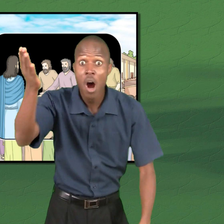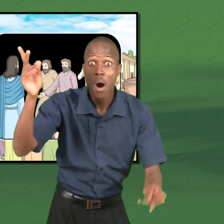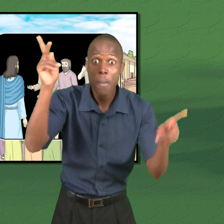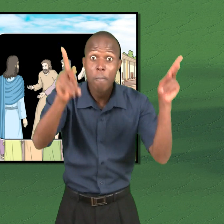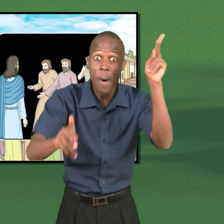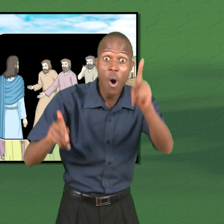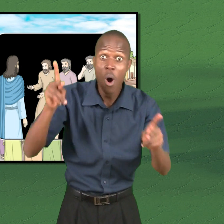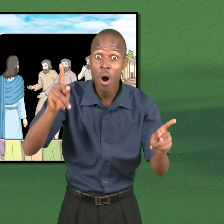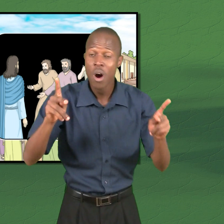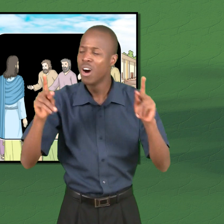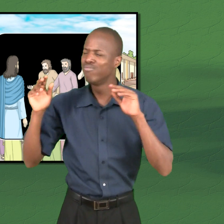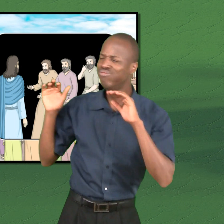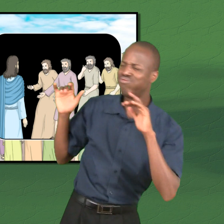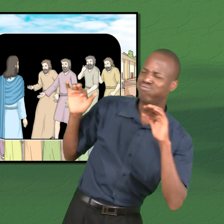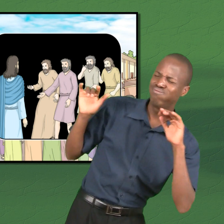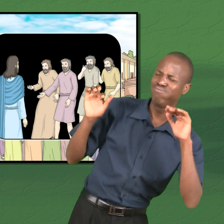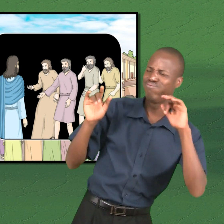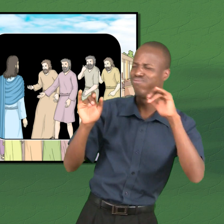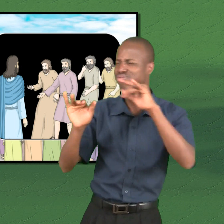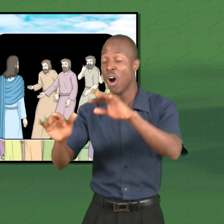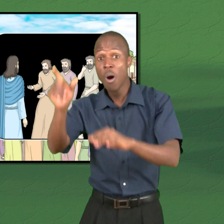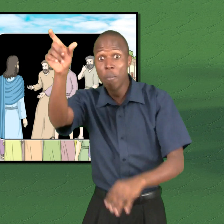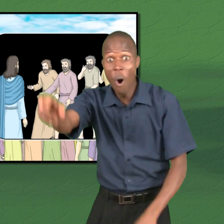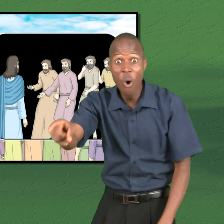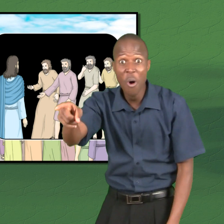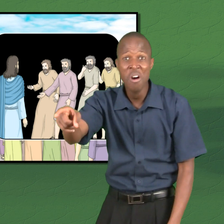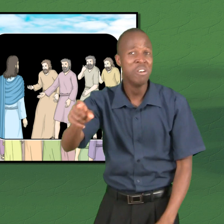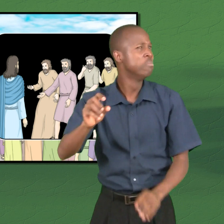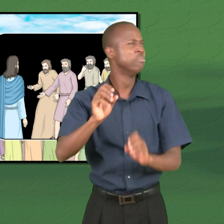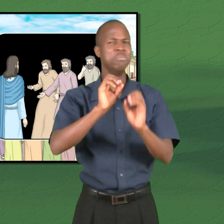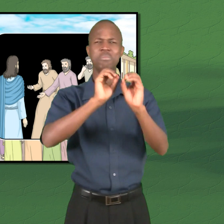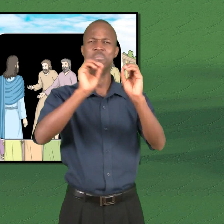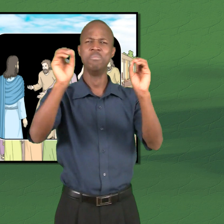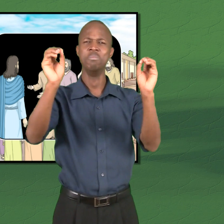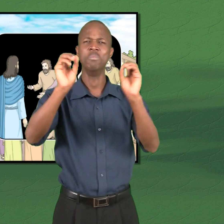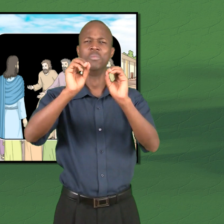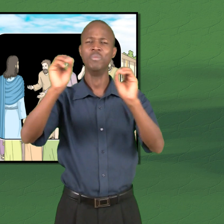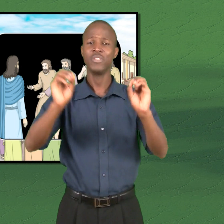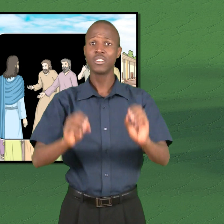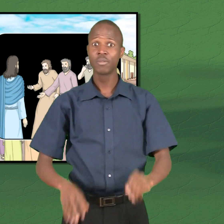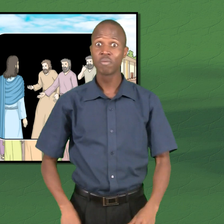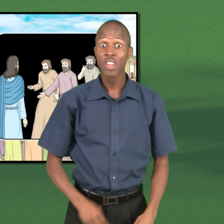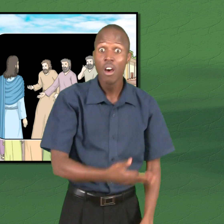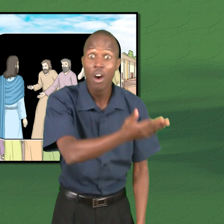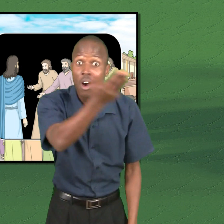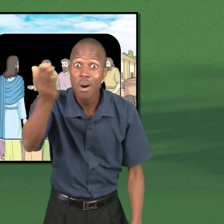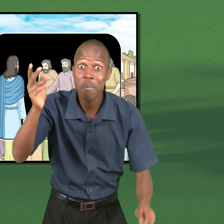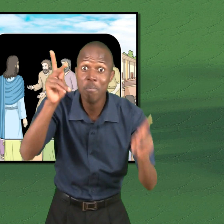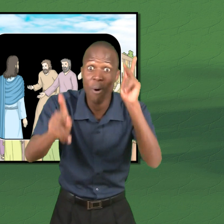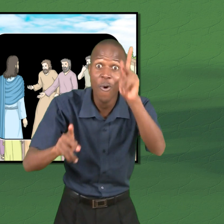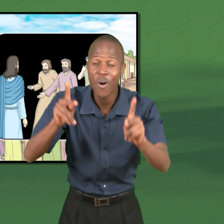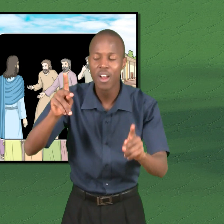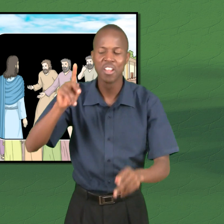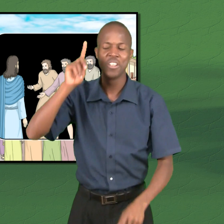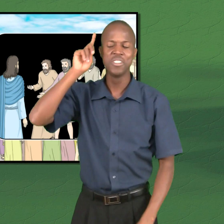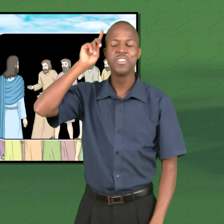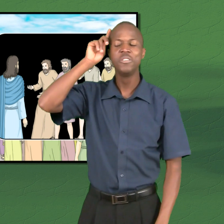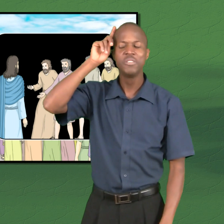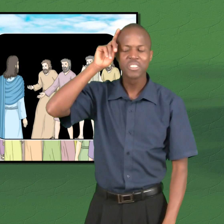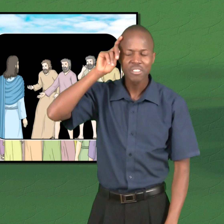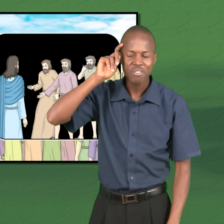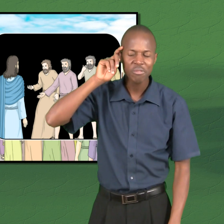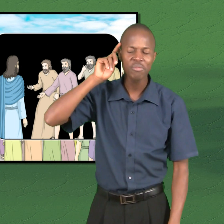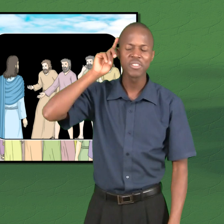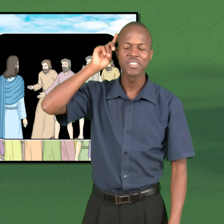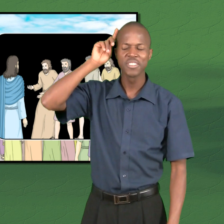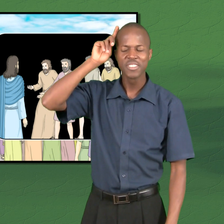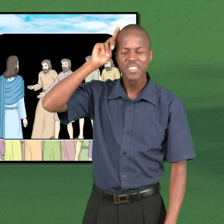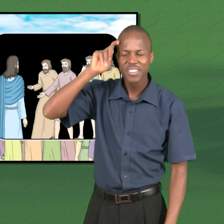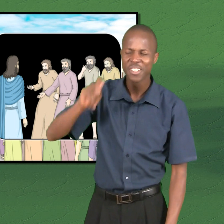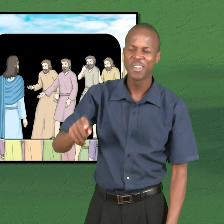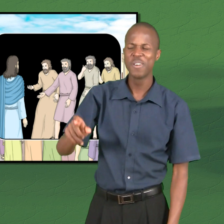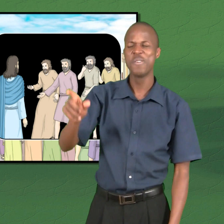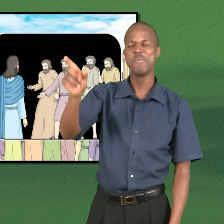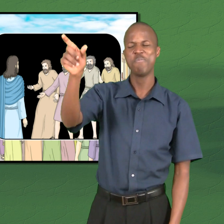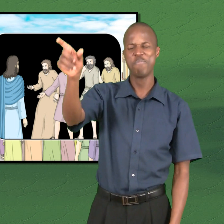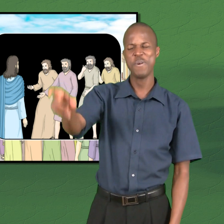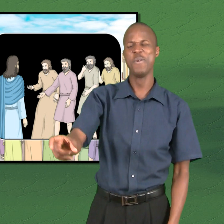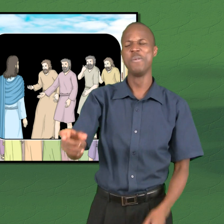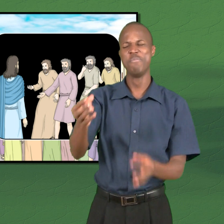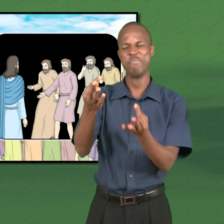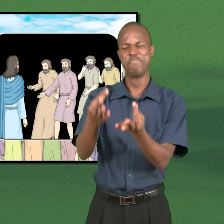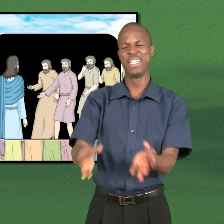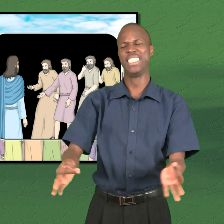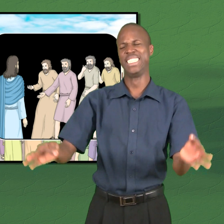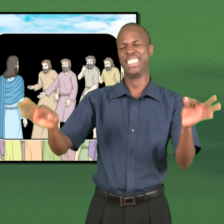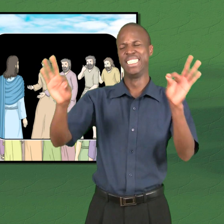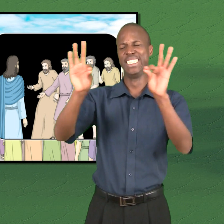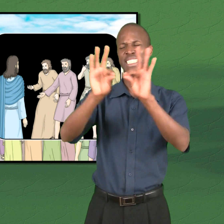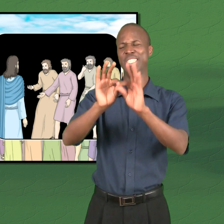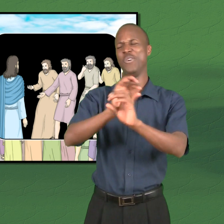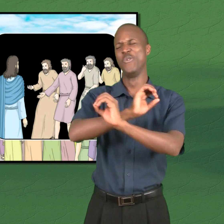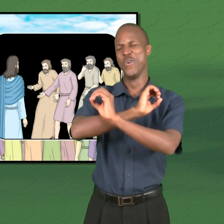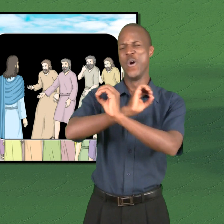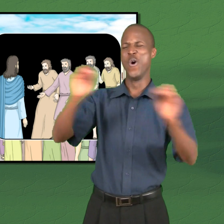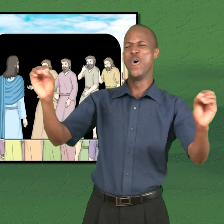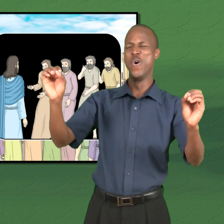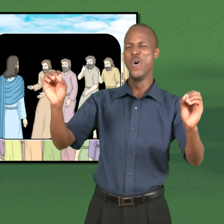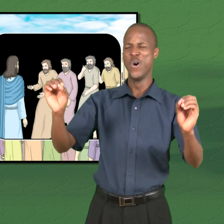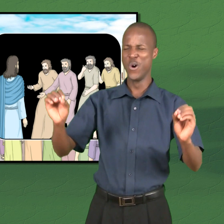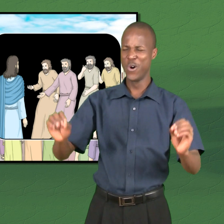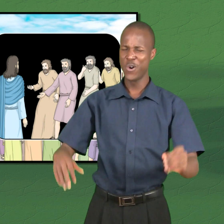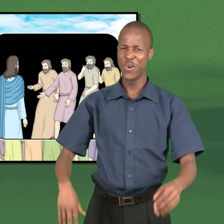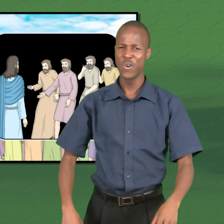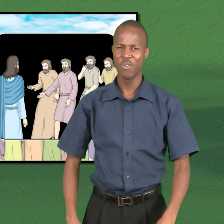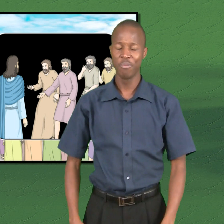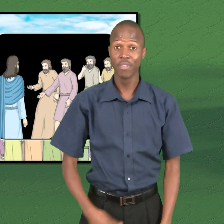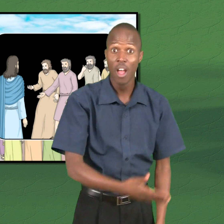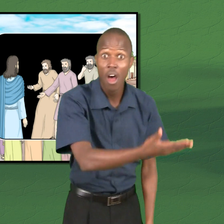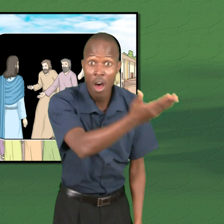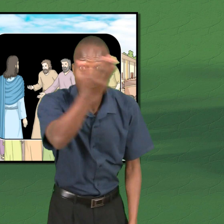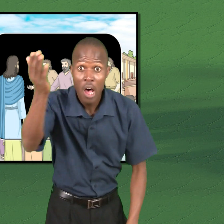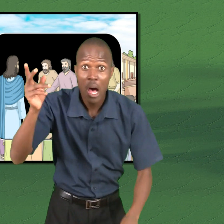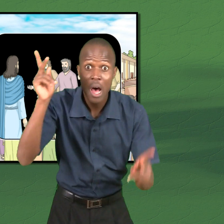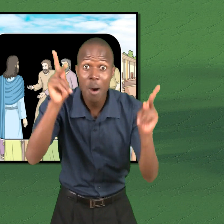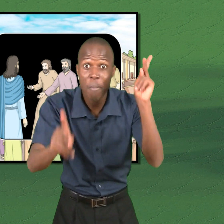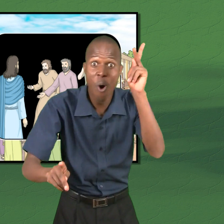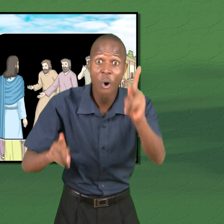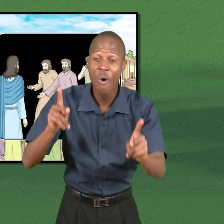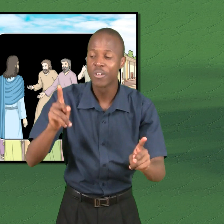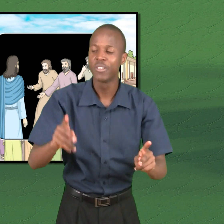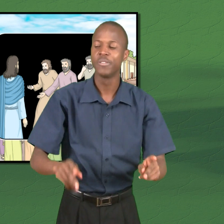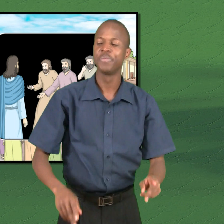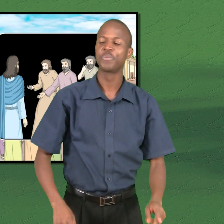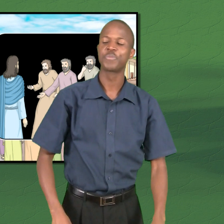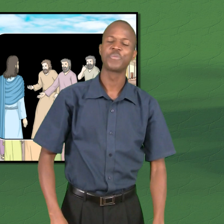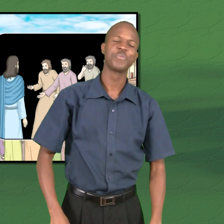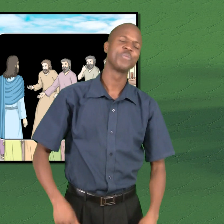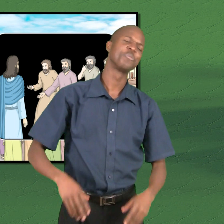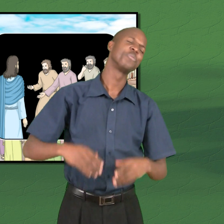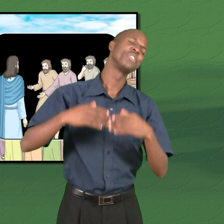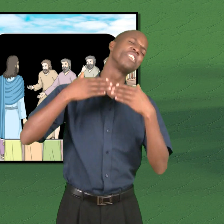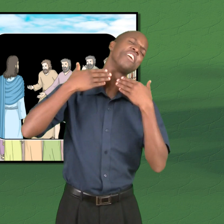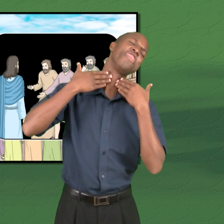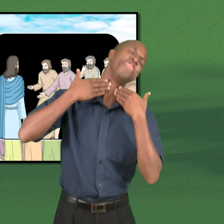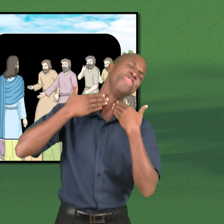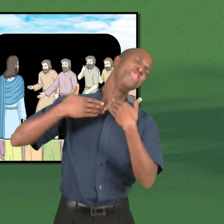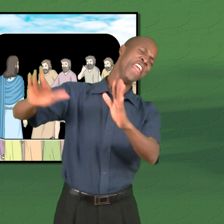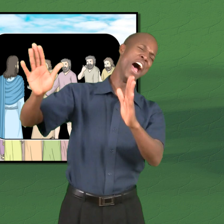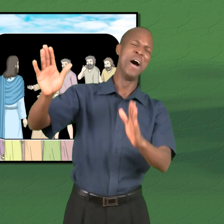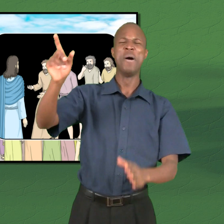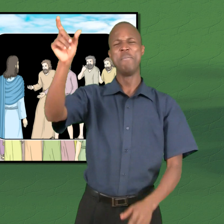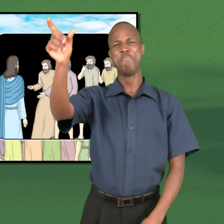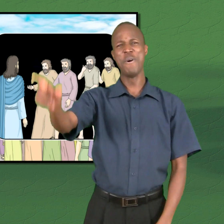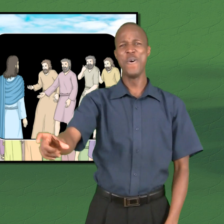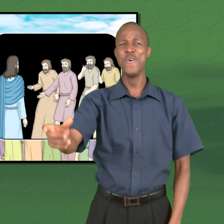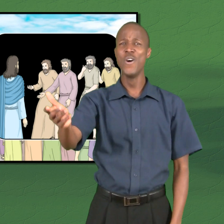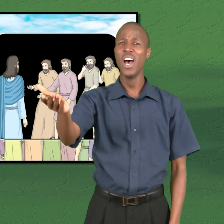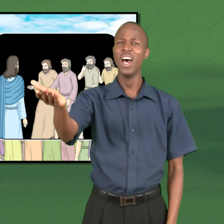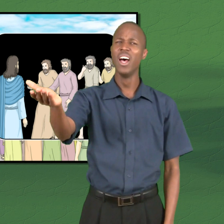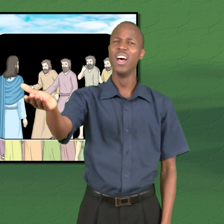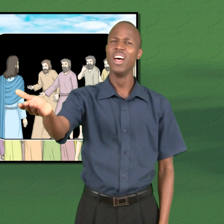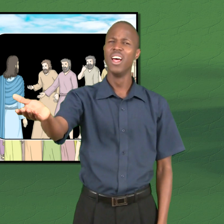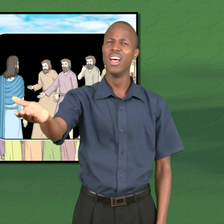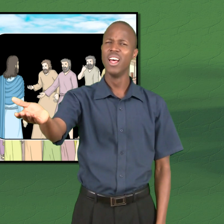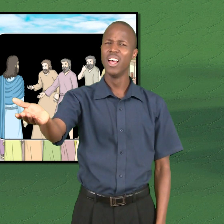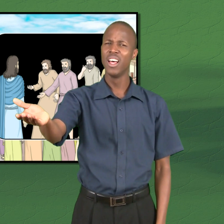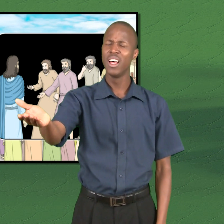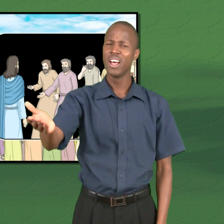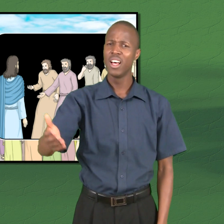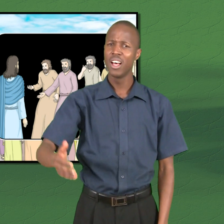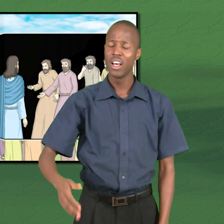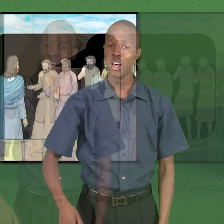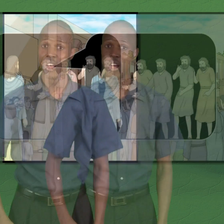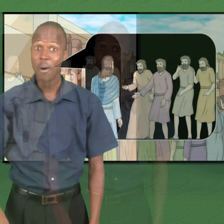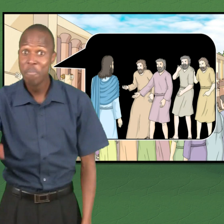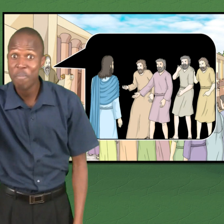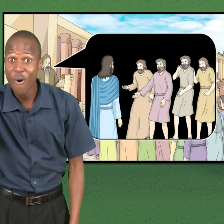Surely He took on our infirmities and carried our sorrows; yet we considered Him stricken by God, struck down and afflicted.